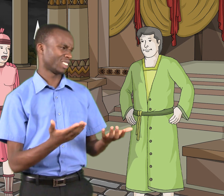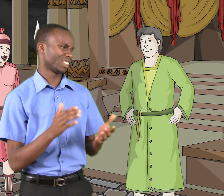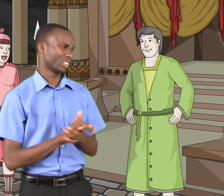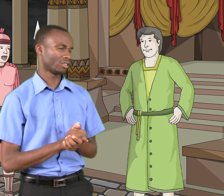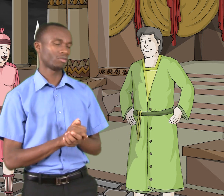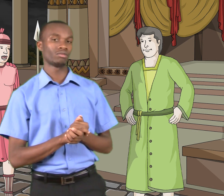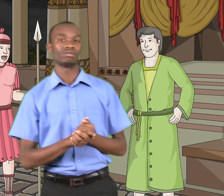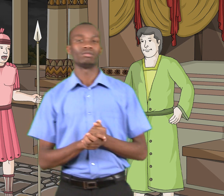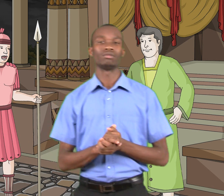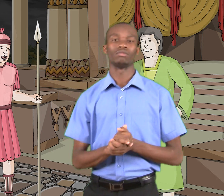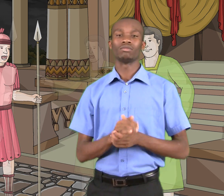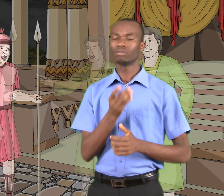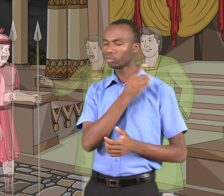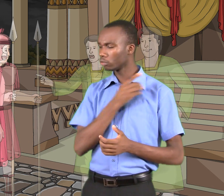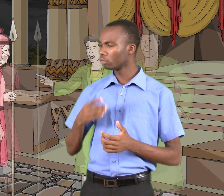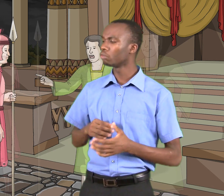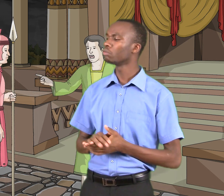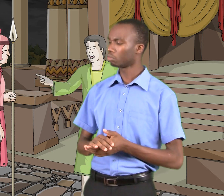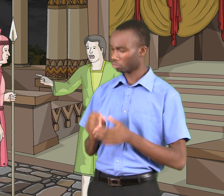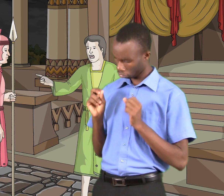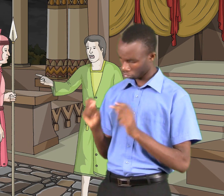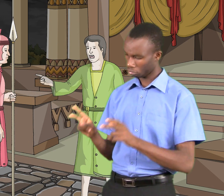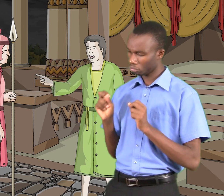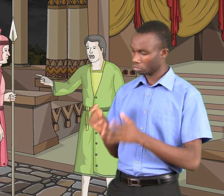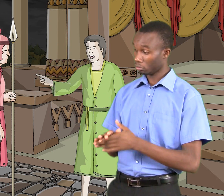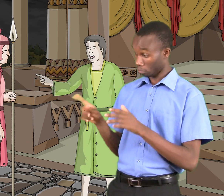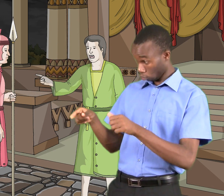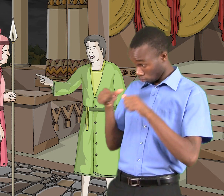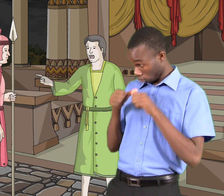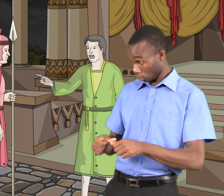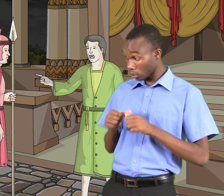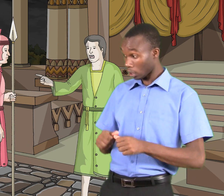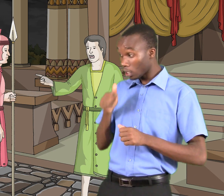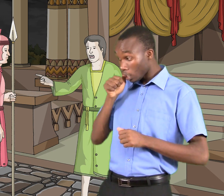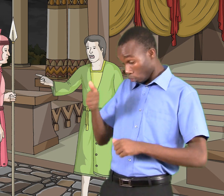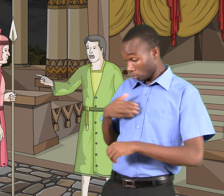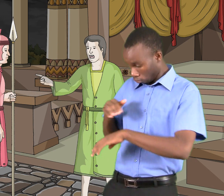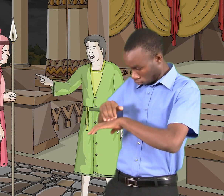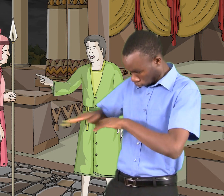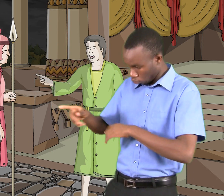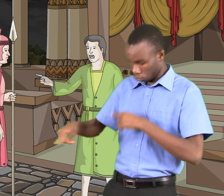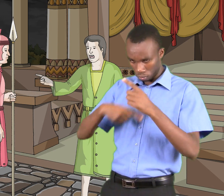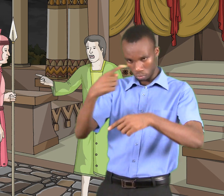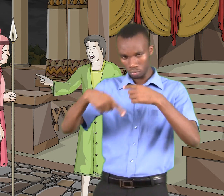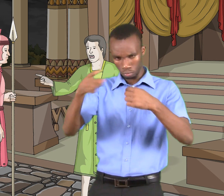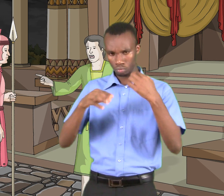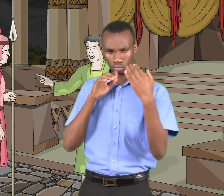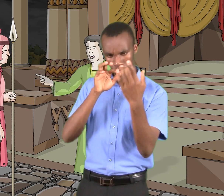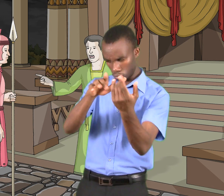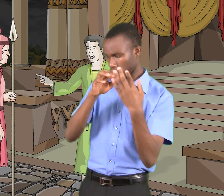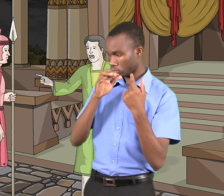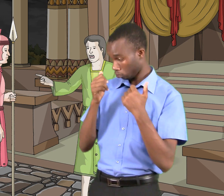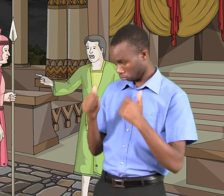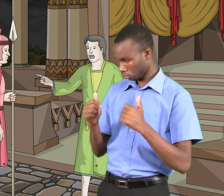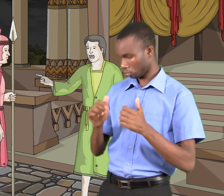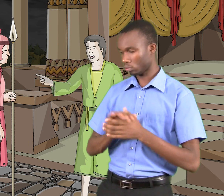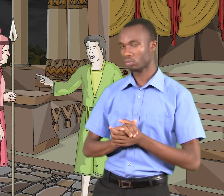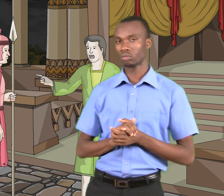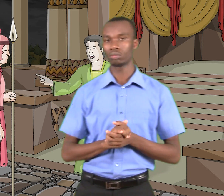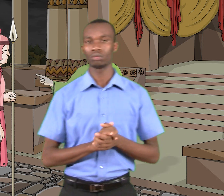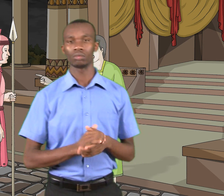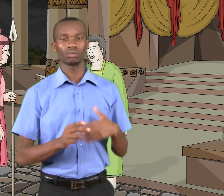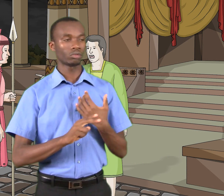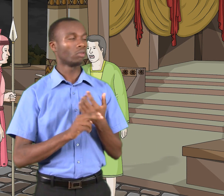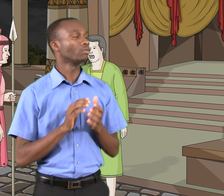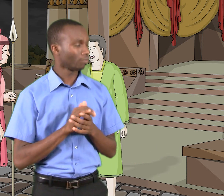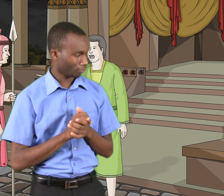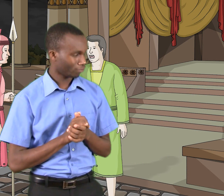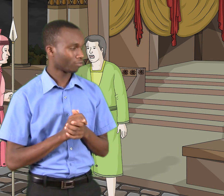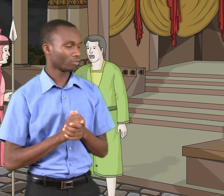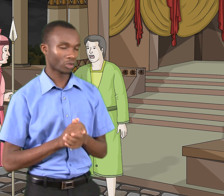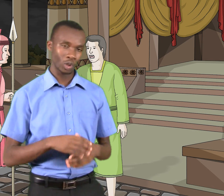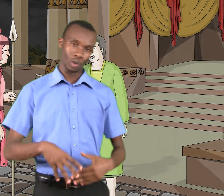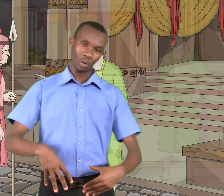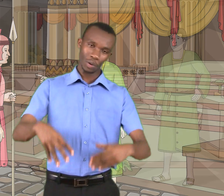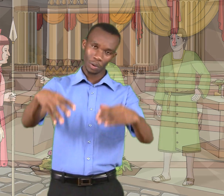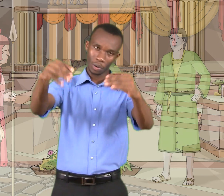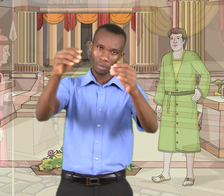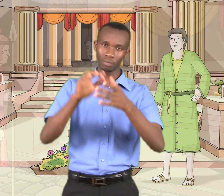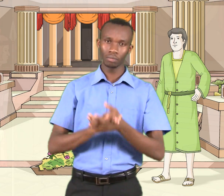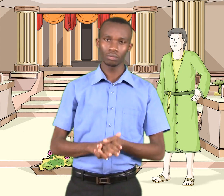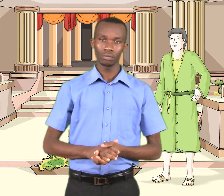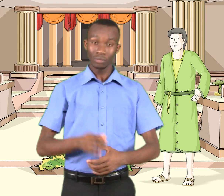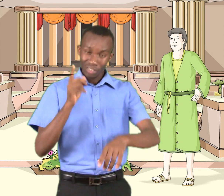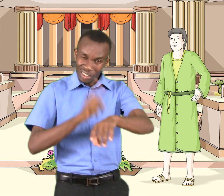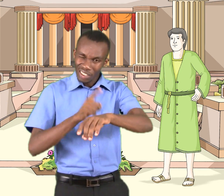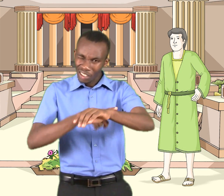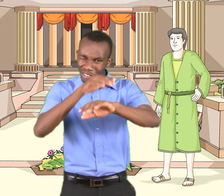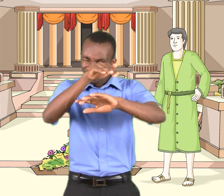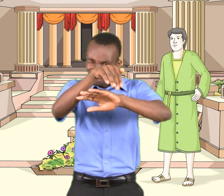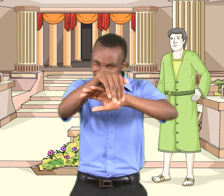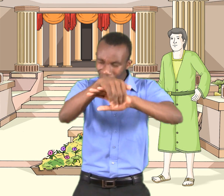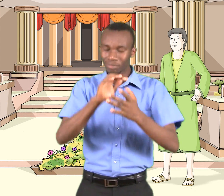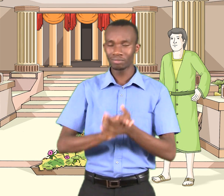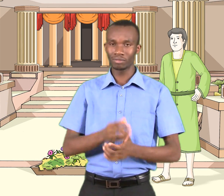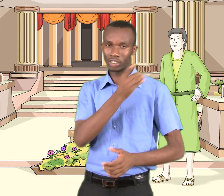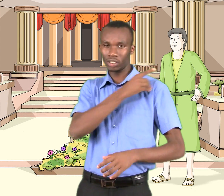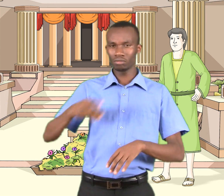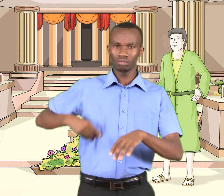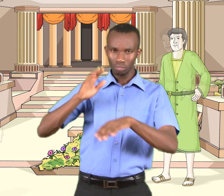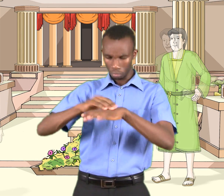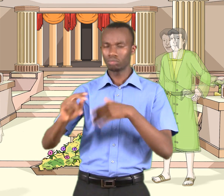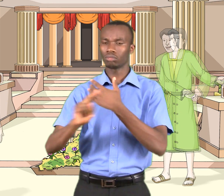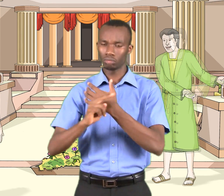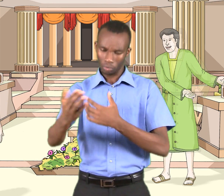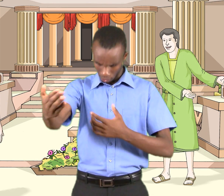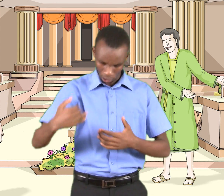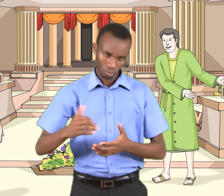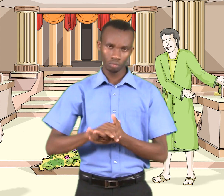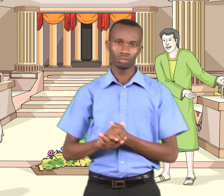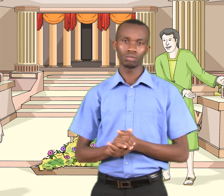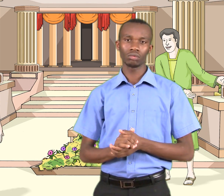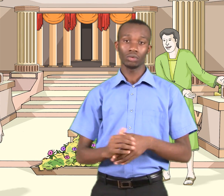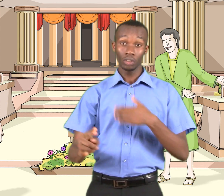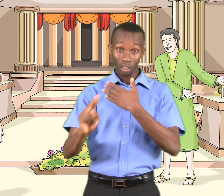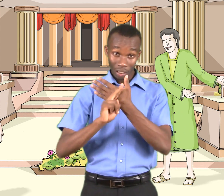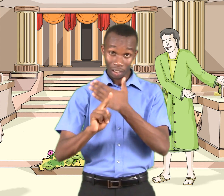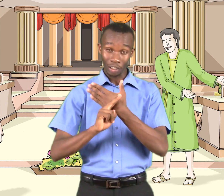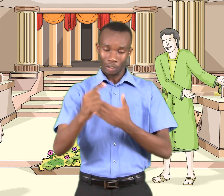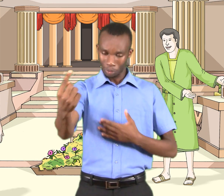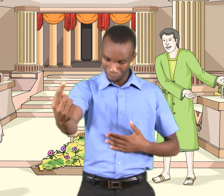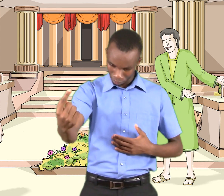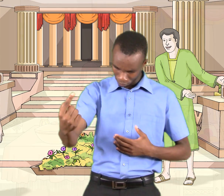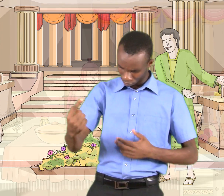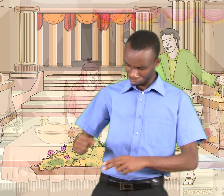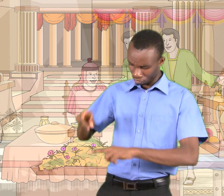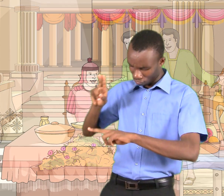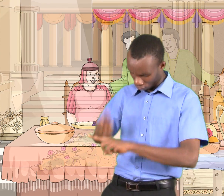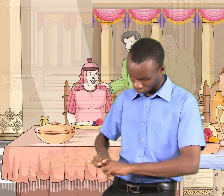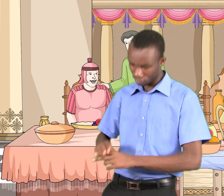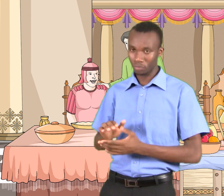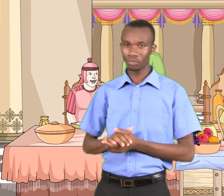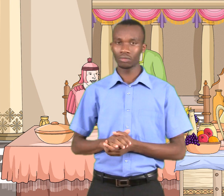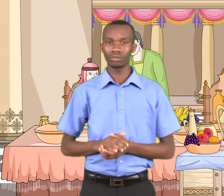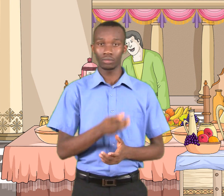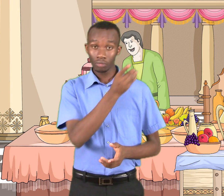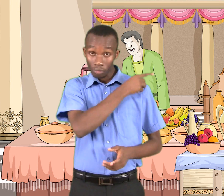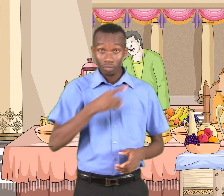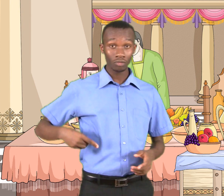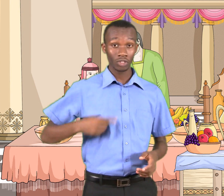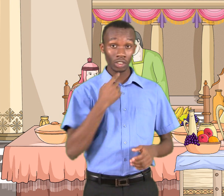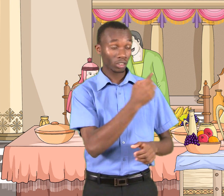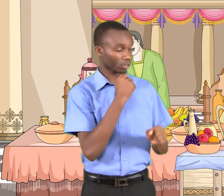“Stay here one more day,” David said to Uriah, “and tomorrow I will send you back.” So Uriah stayed in Jerusalem that day and the next.